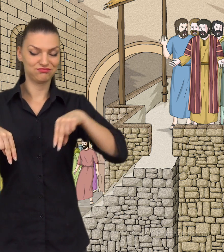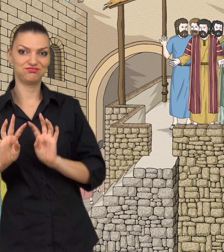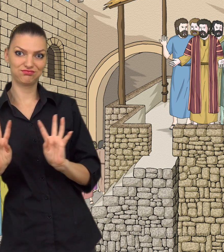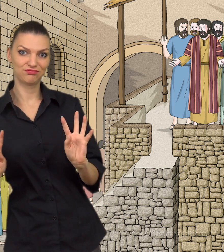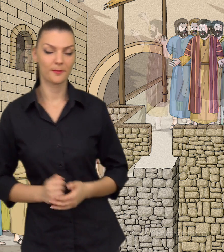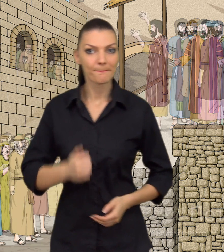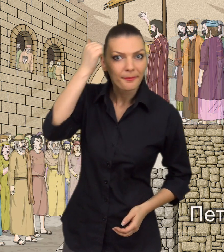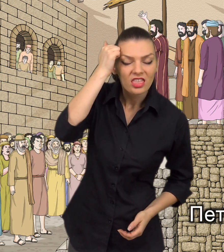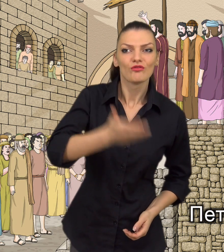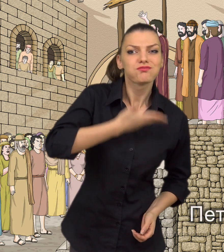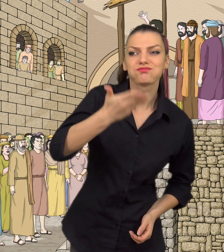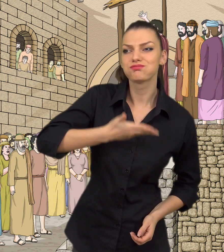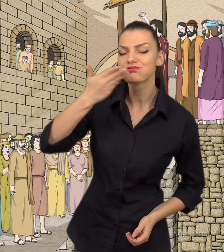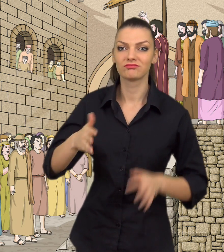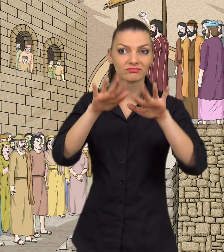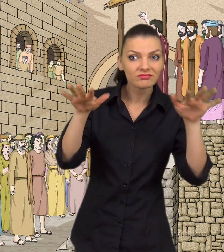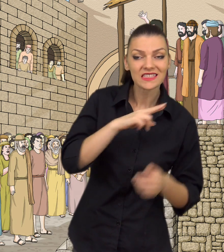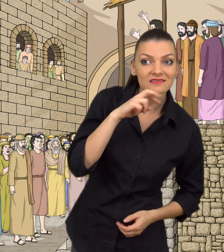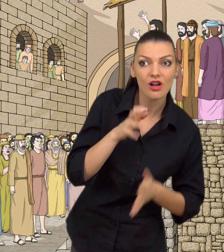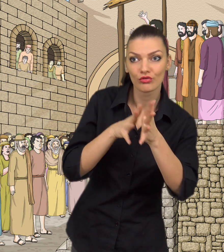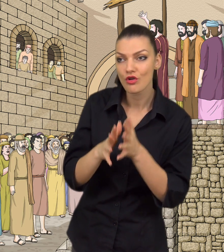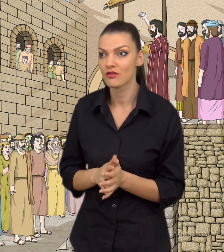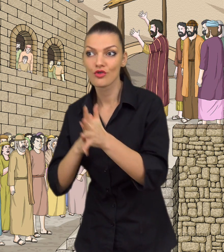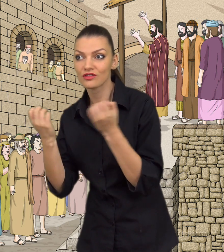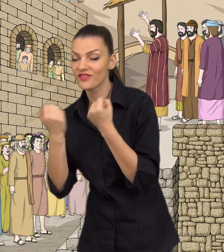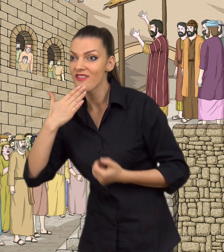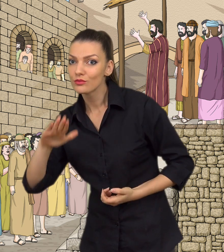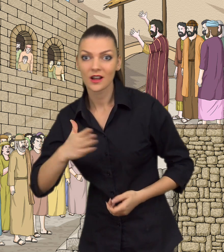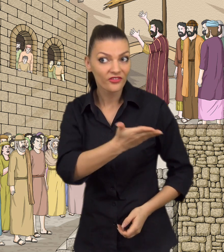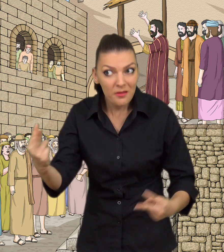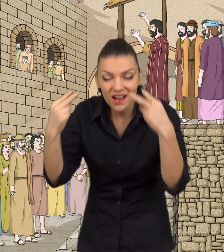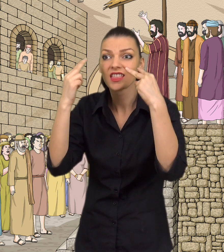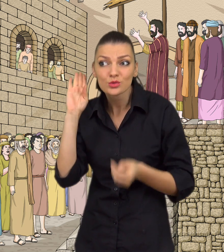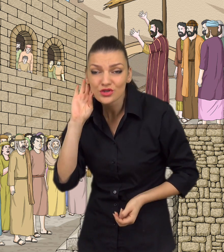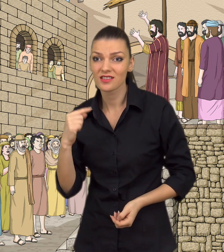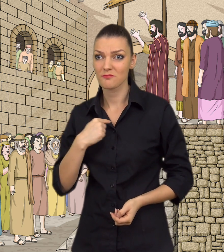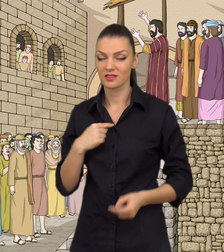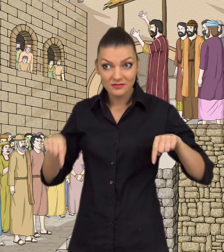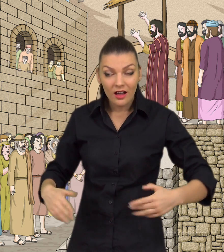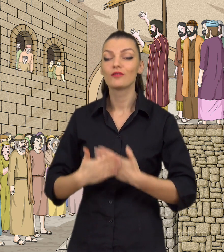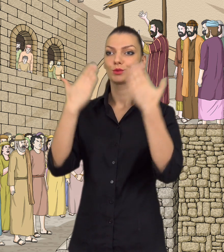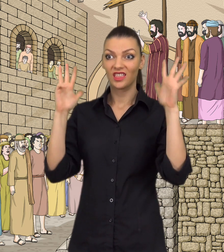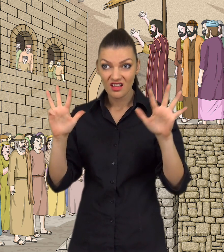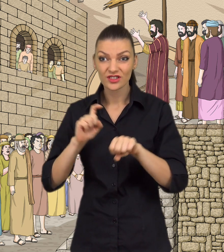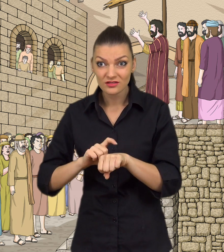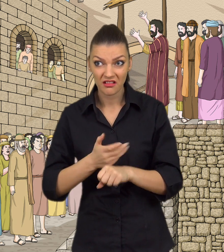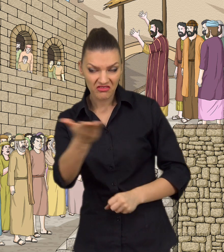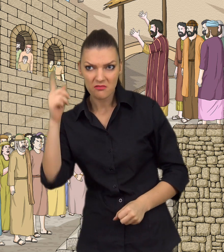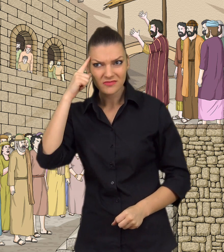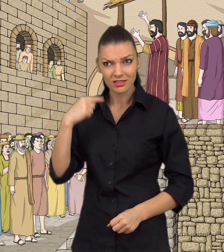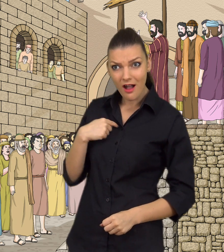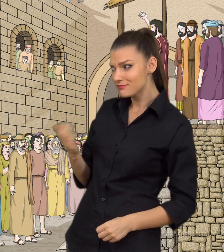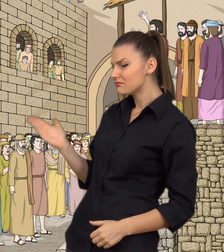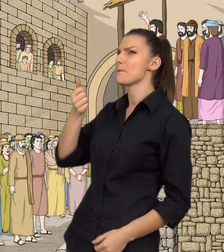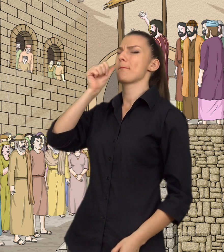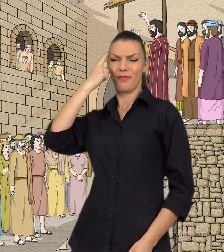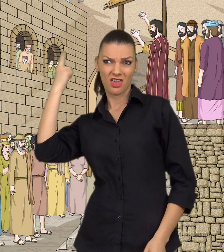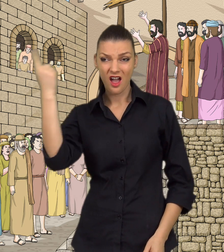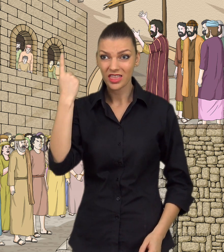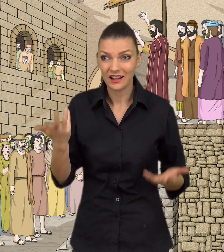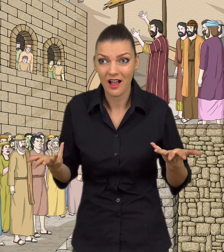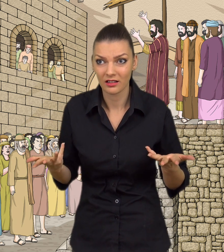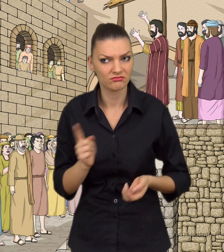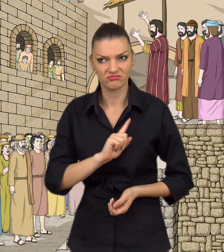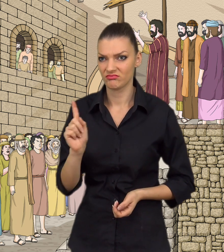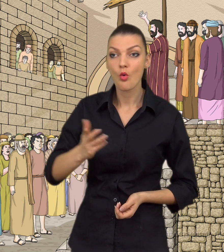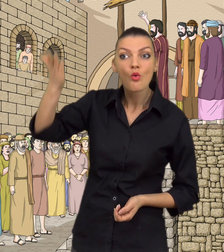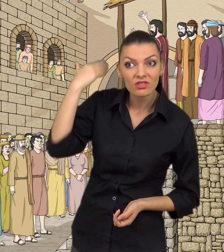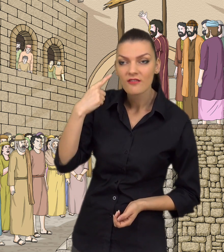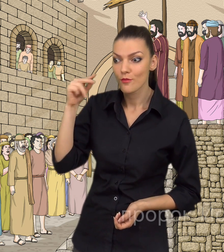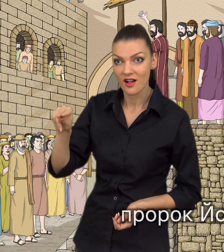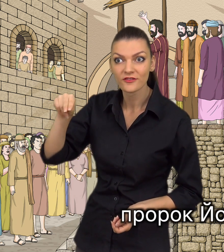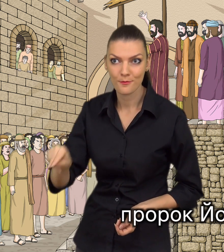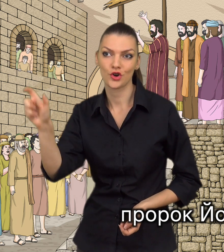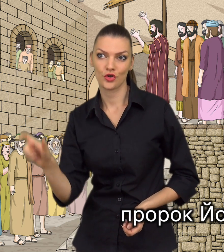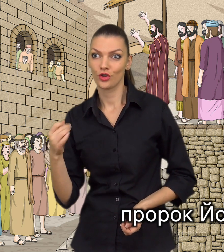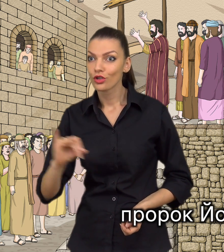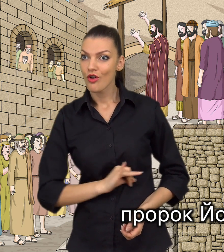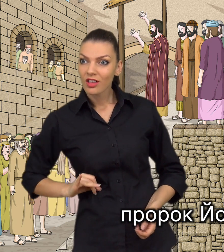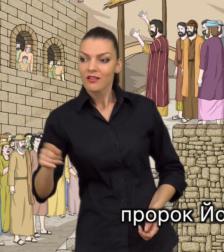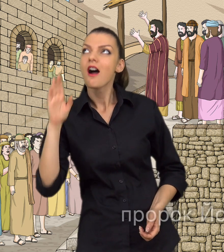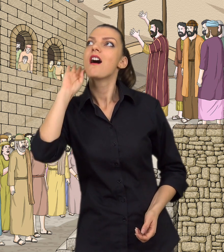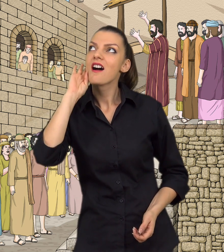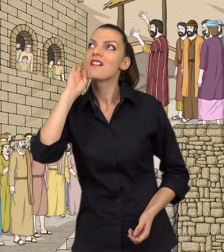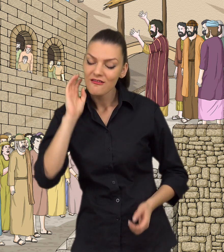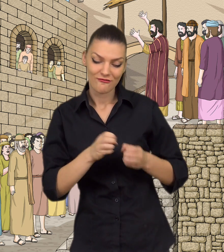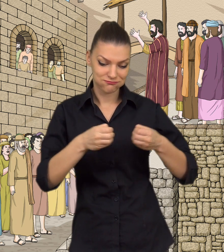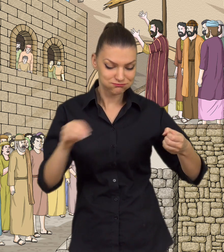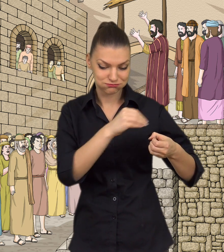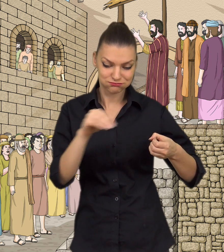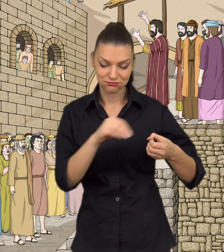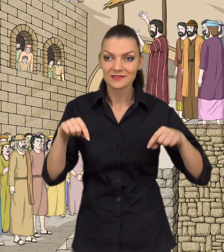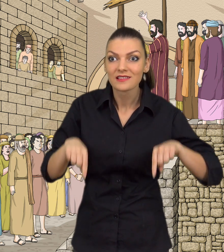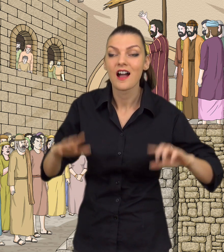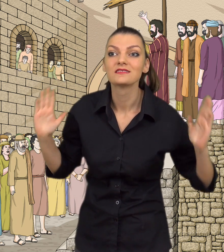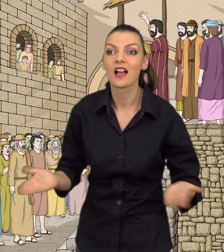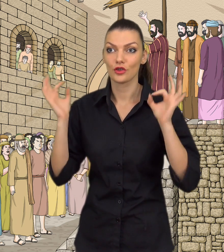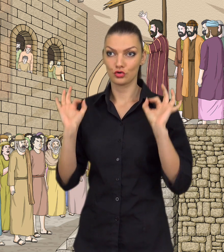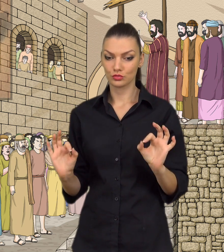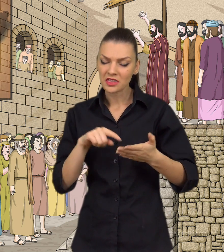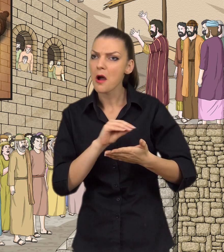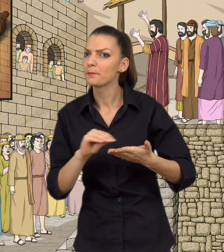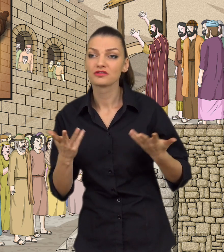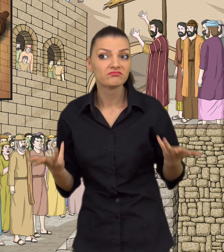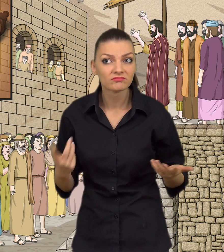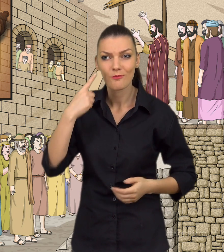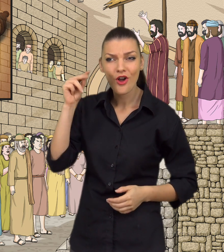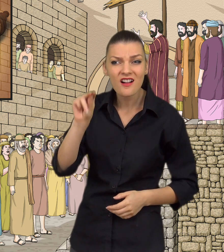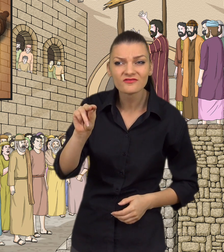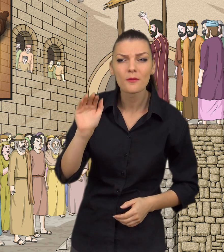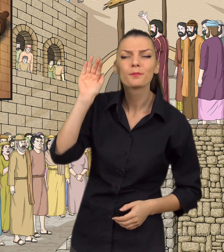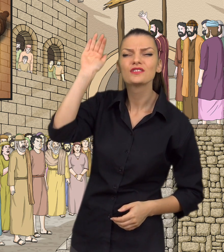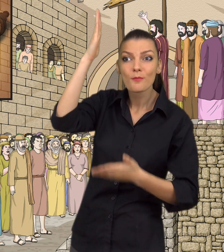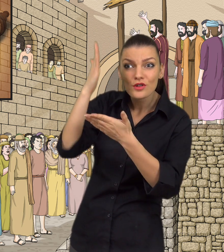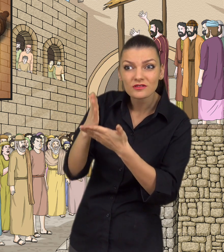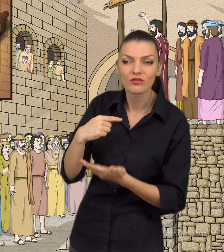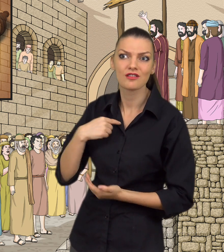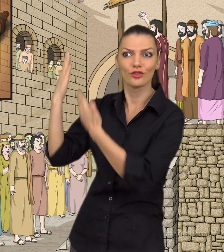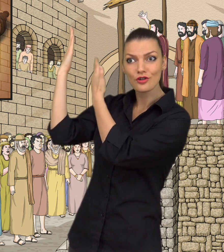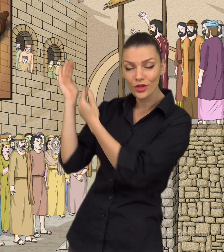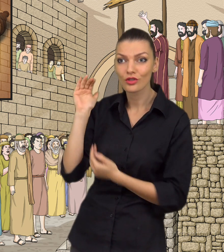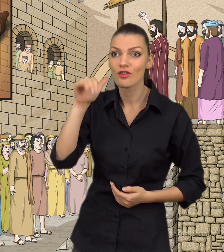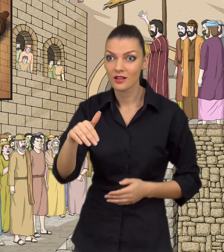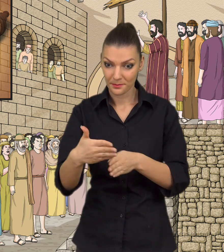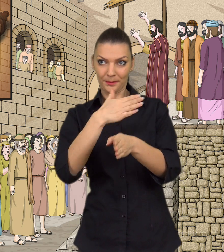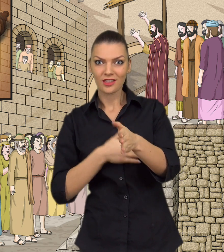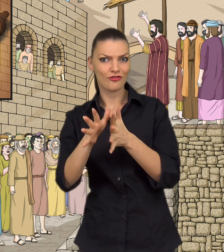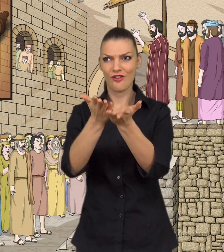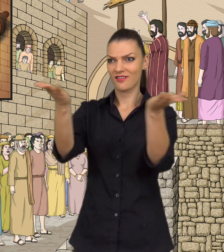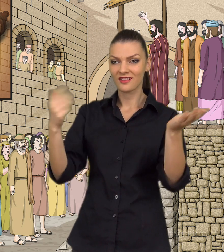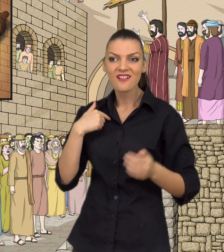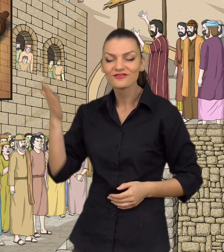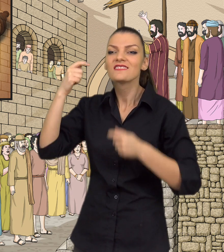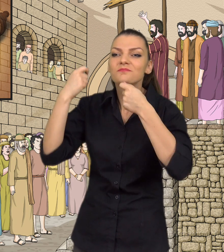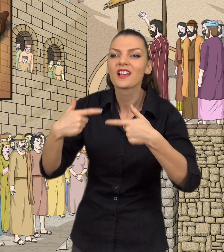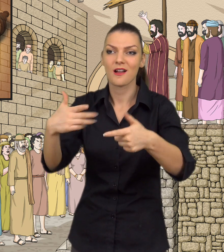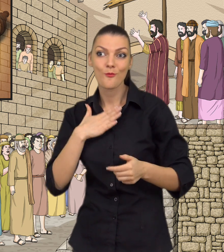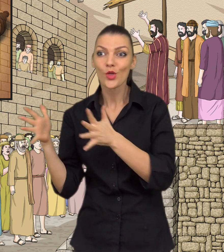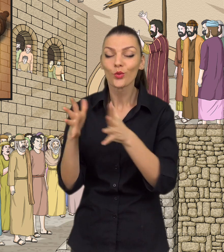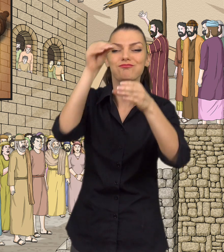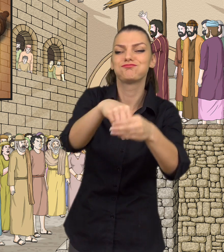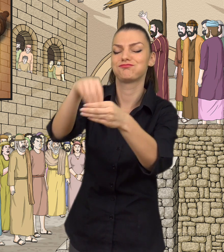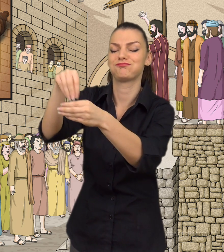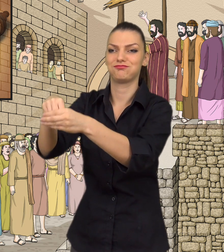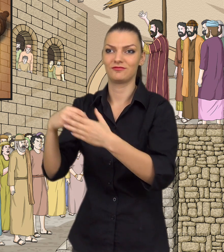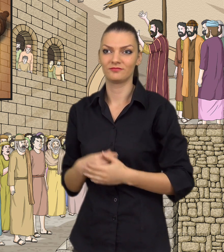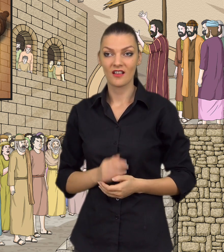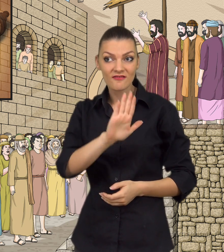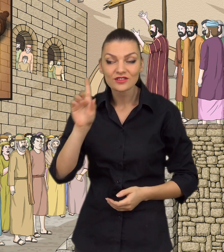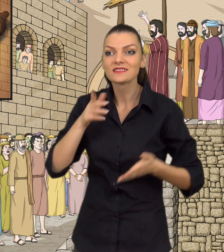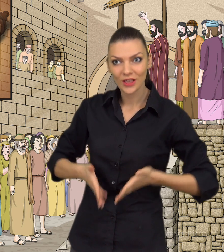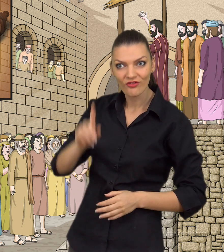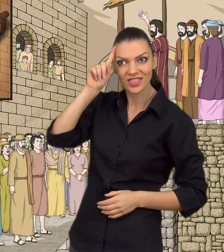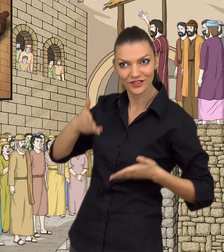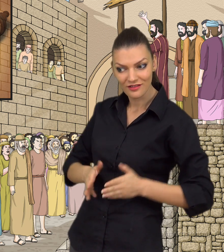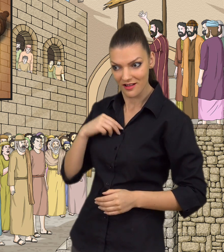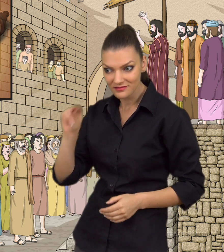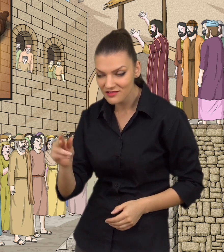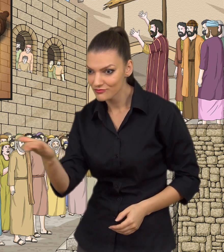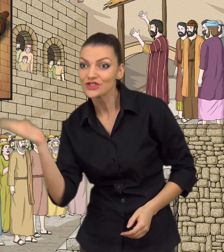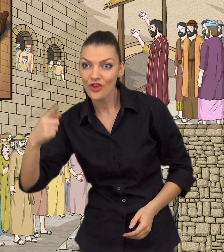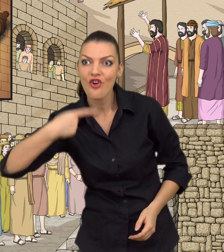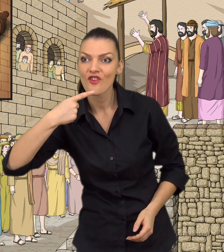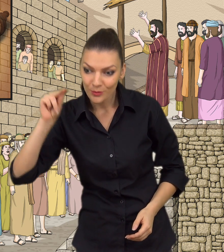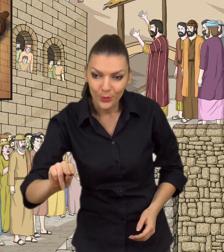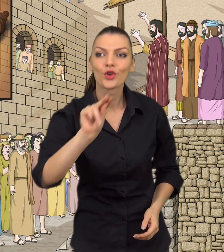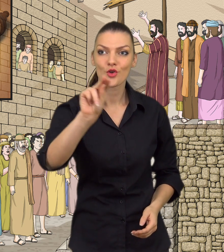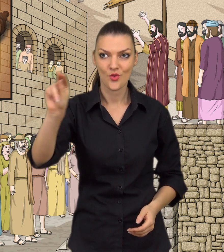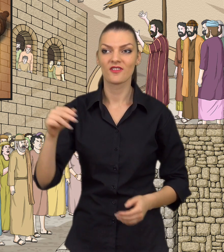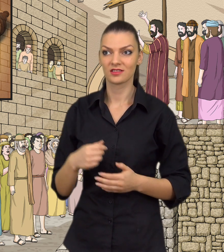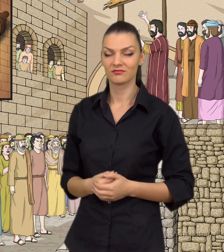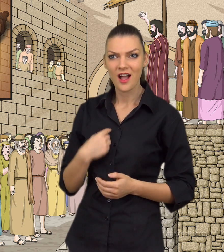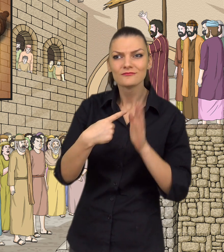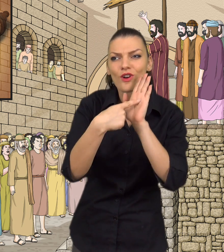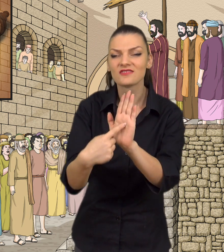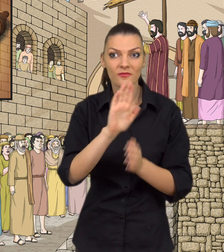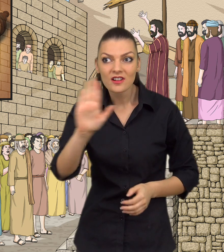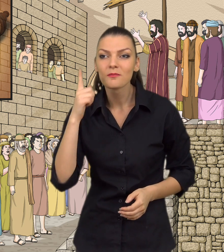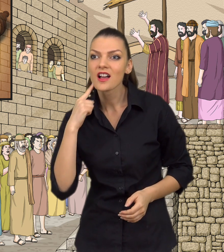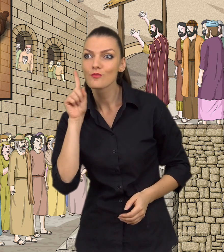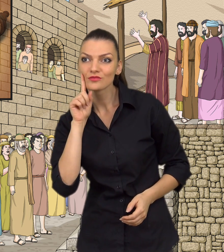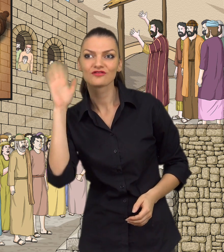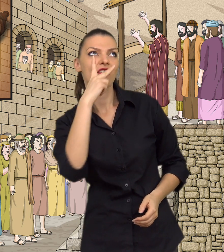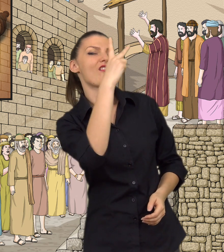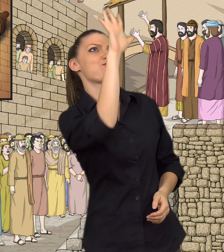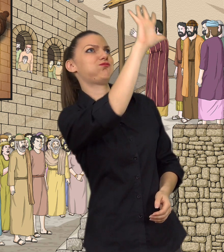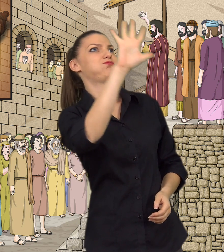Then Peter stood up with the Eleven, lifted up his voice, and addressed the crowd: “Men of Judea and all who dwell in Jerusalem, let this be known to you, and listen carefully to my words. These men are not drunk, as you suppose. It is only the third hour of the day! No, this is what was spoken by the prophet Joel: ‘In the last days, God says, I will pour out My Spirit on all people.